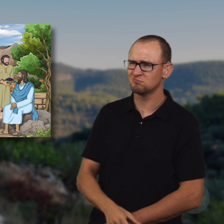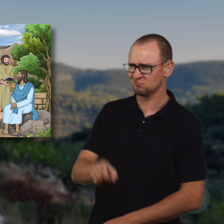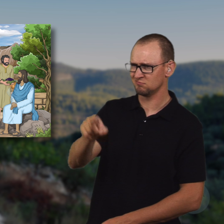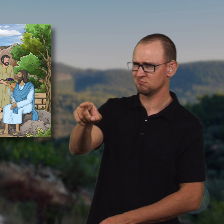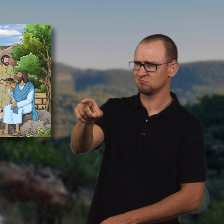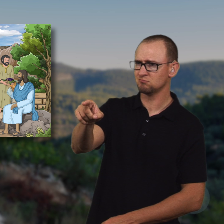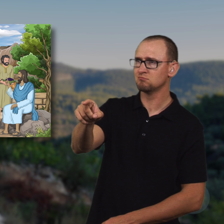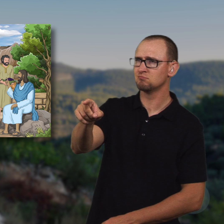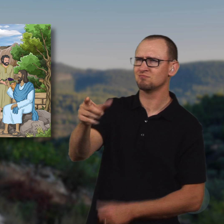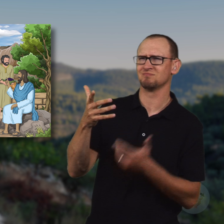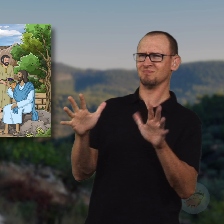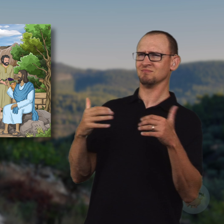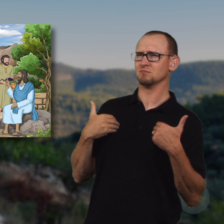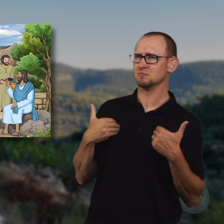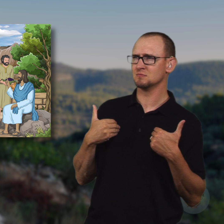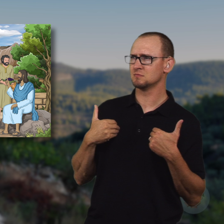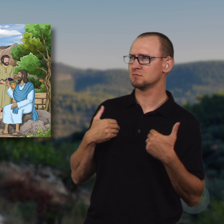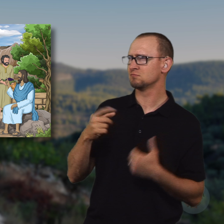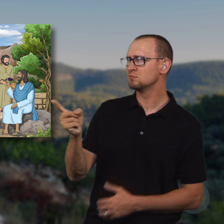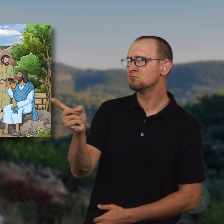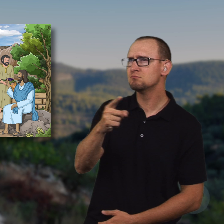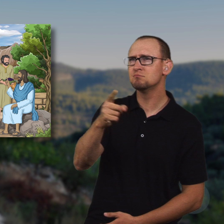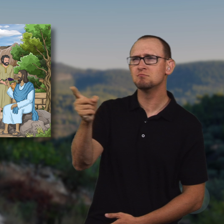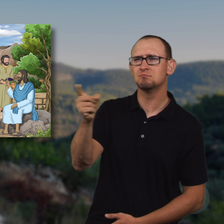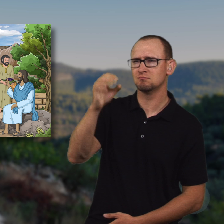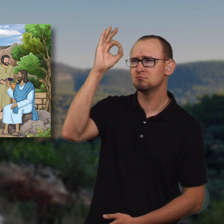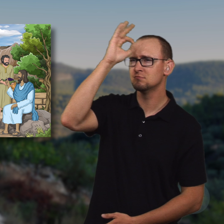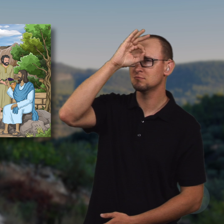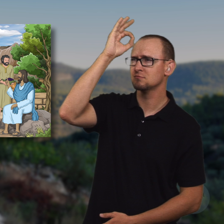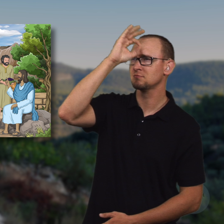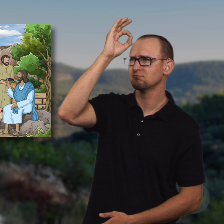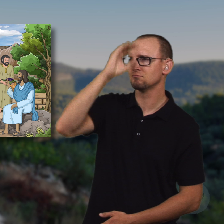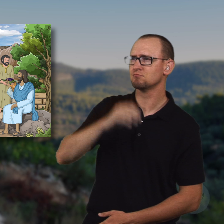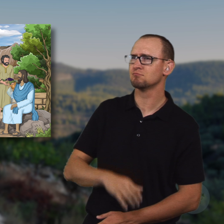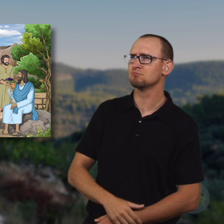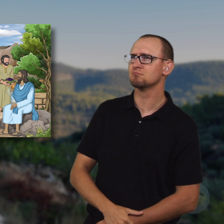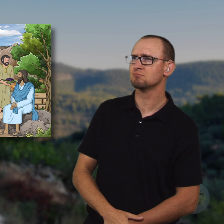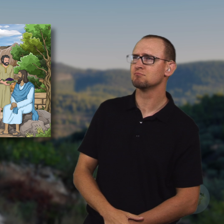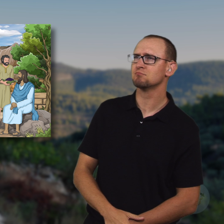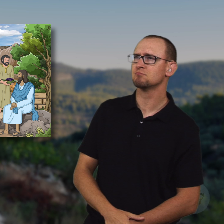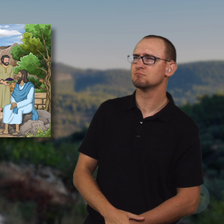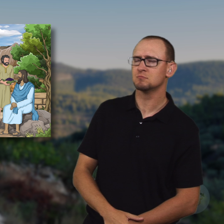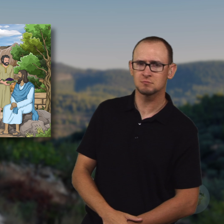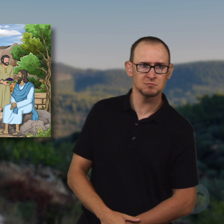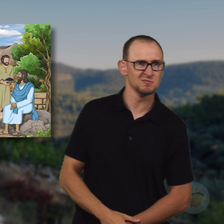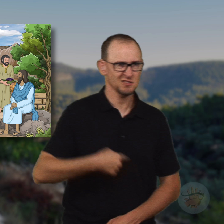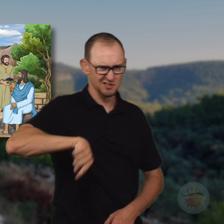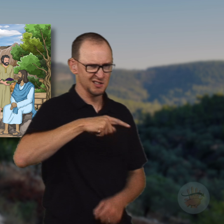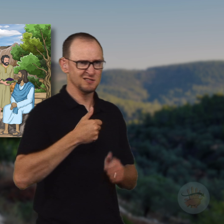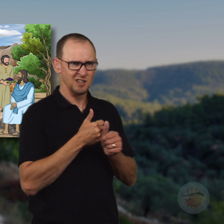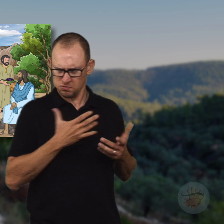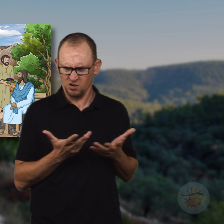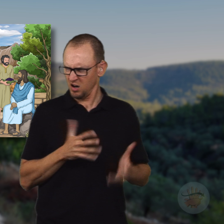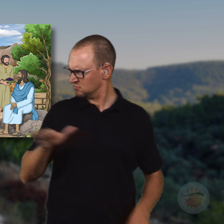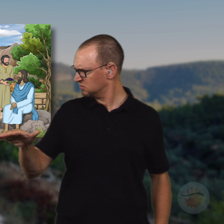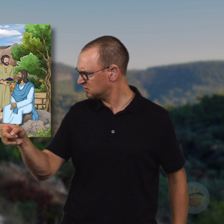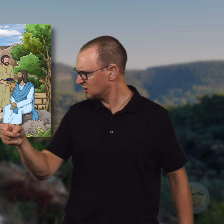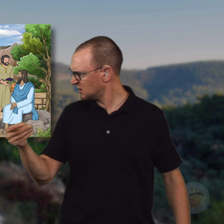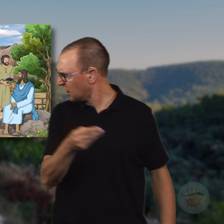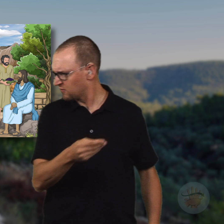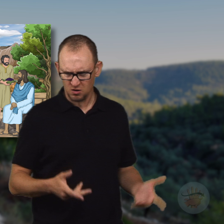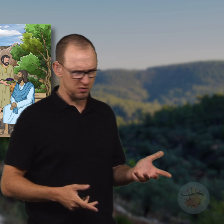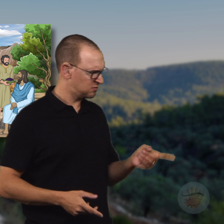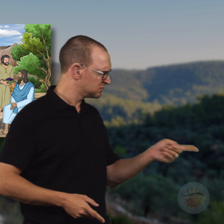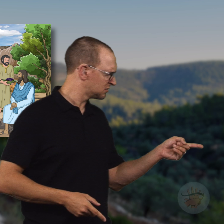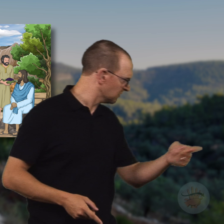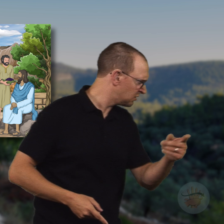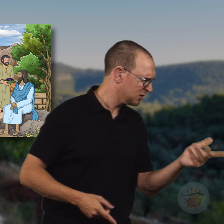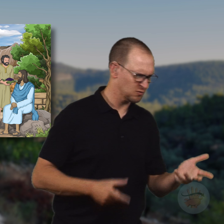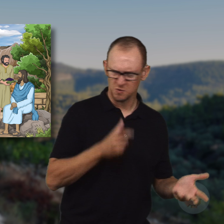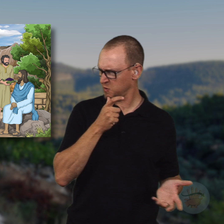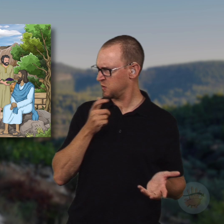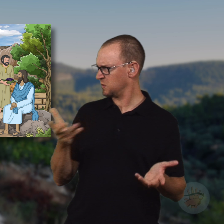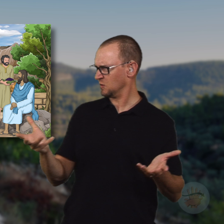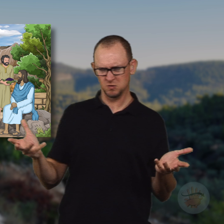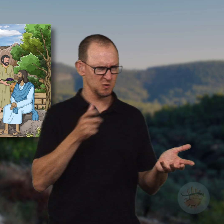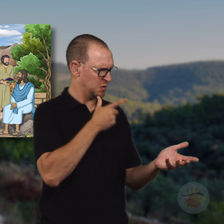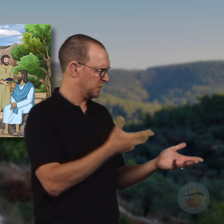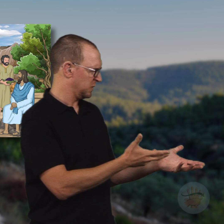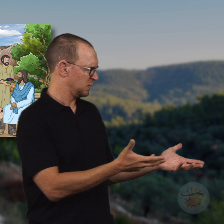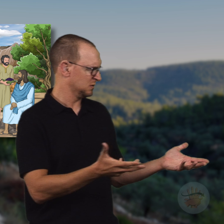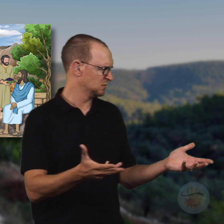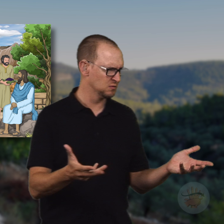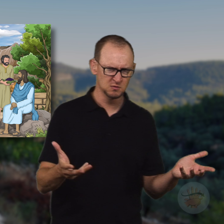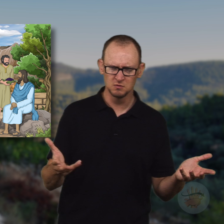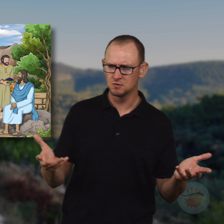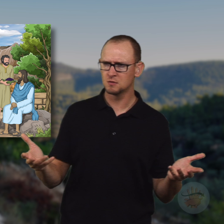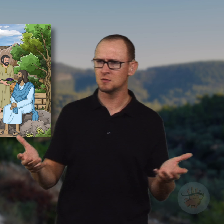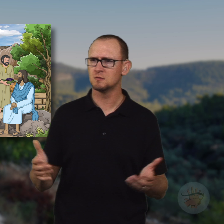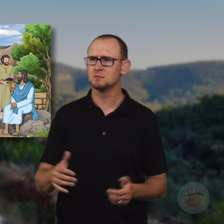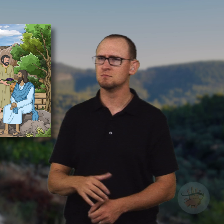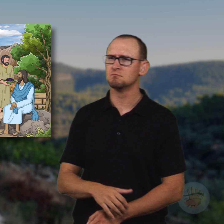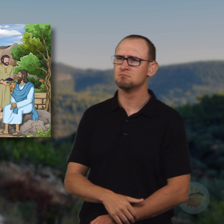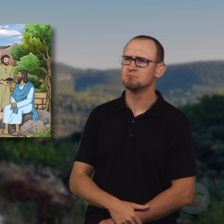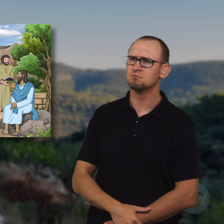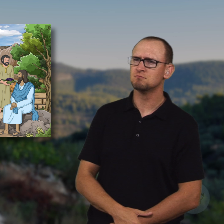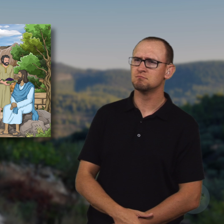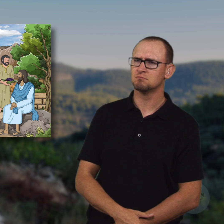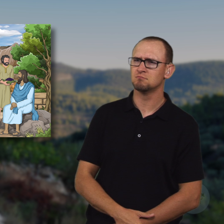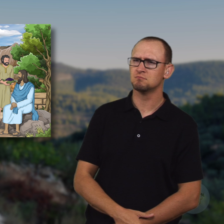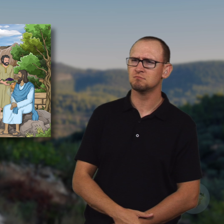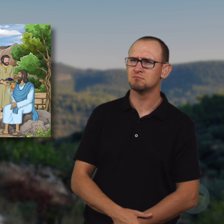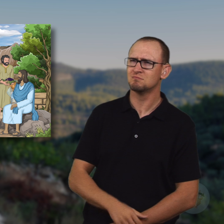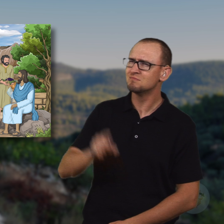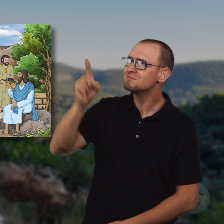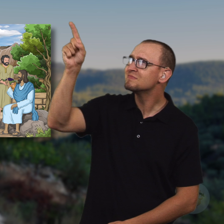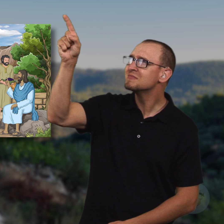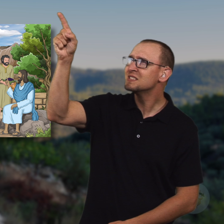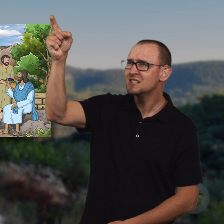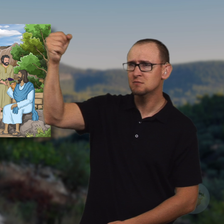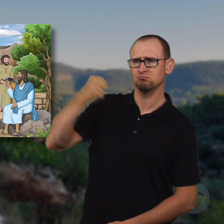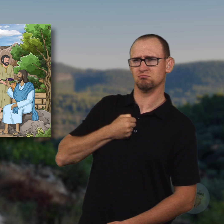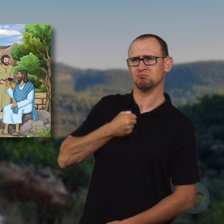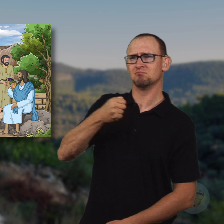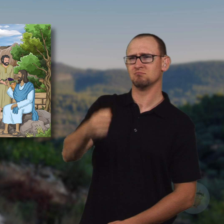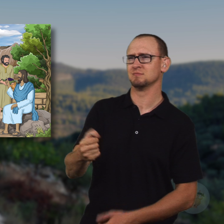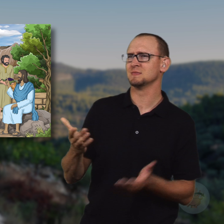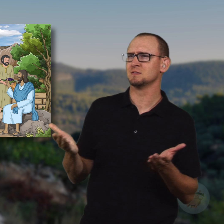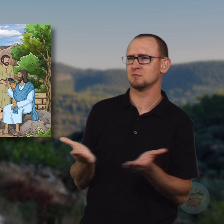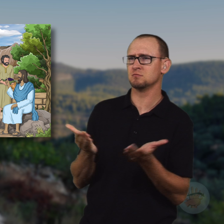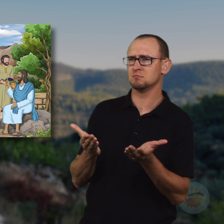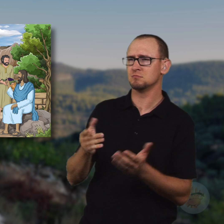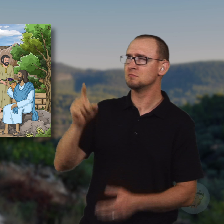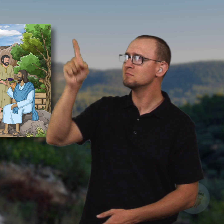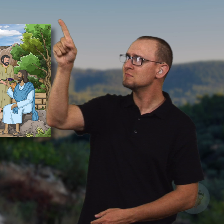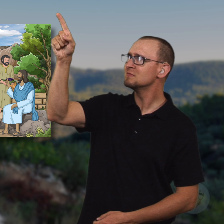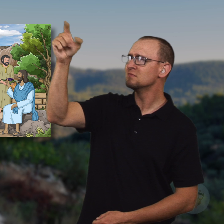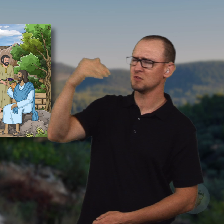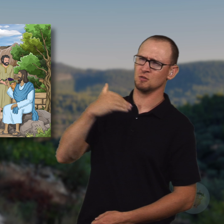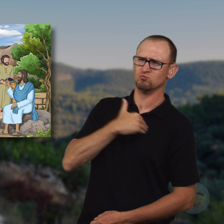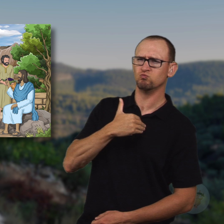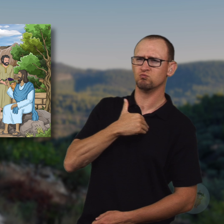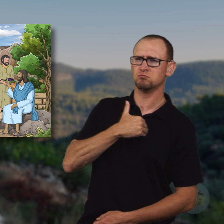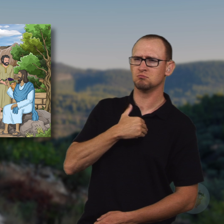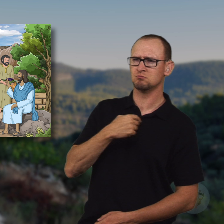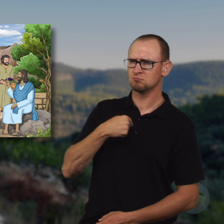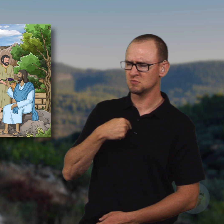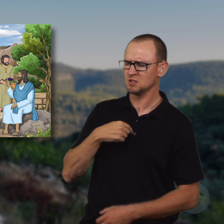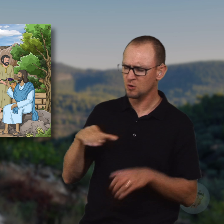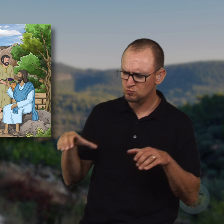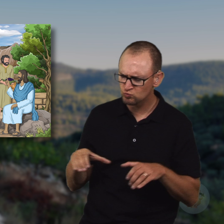So the disciples asked one another, “Could someone have brought Him food?”